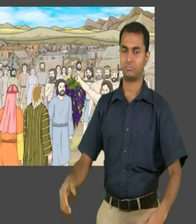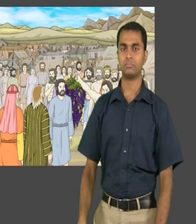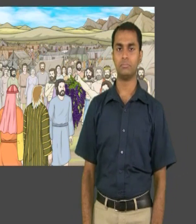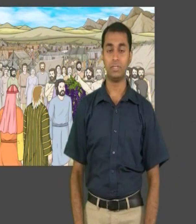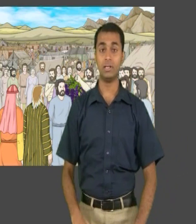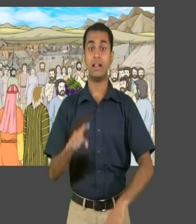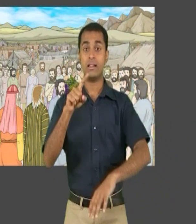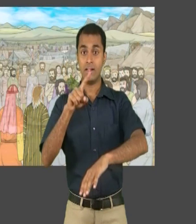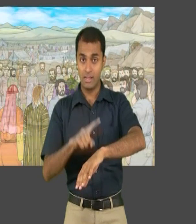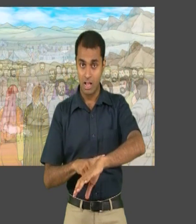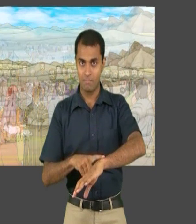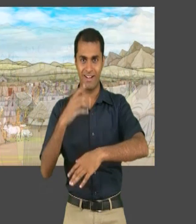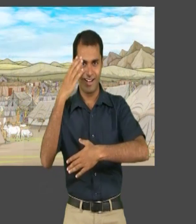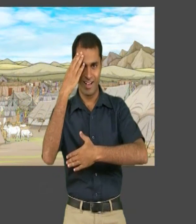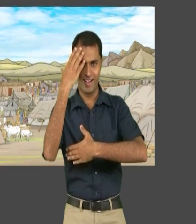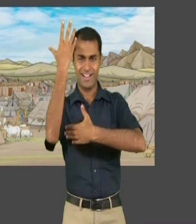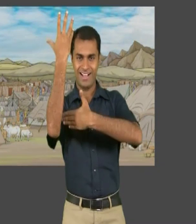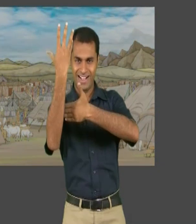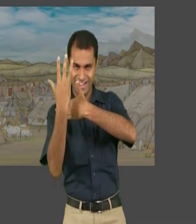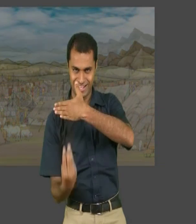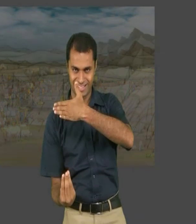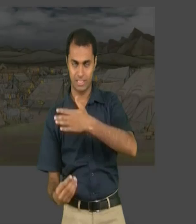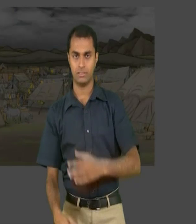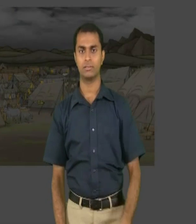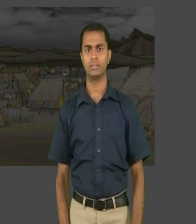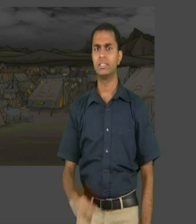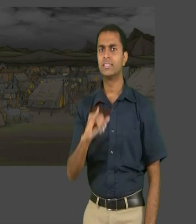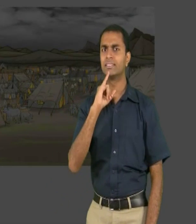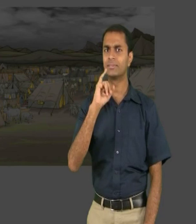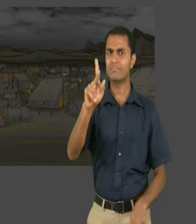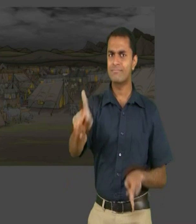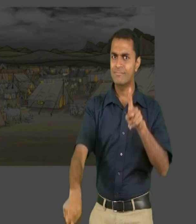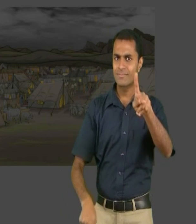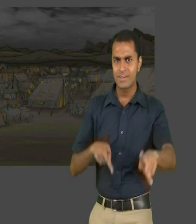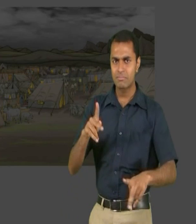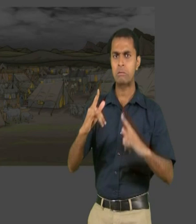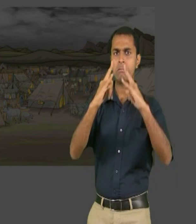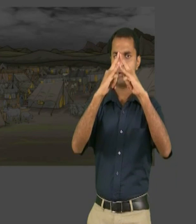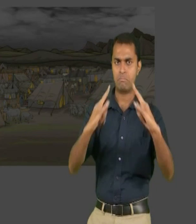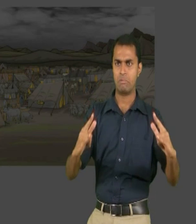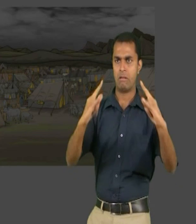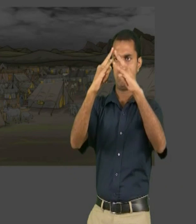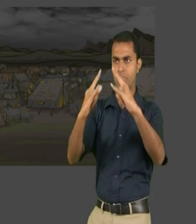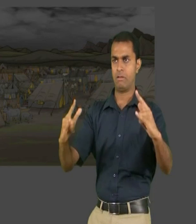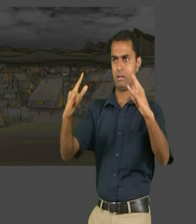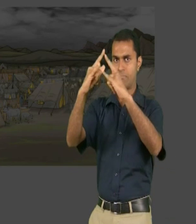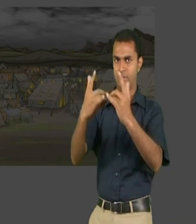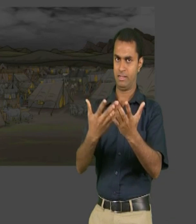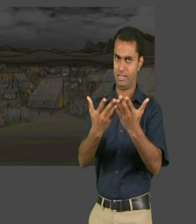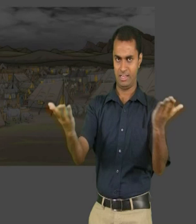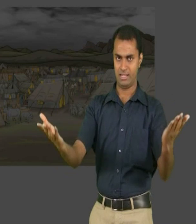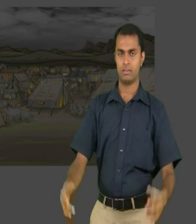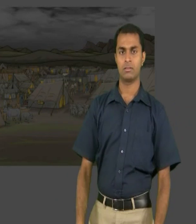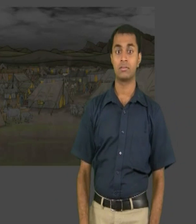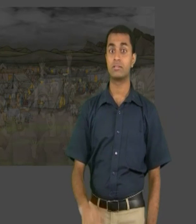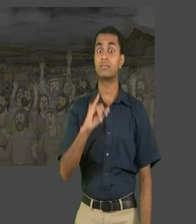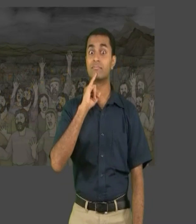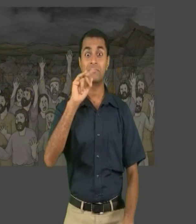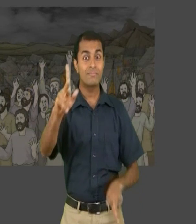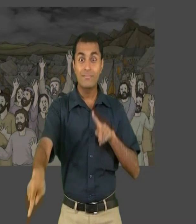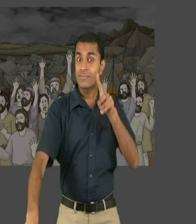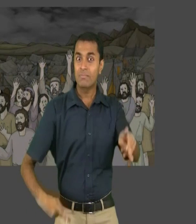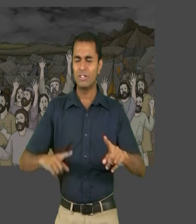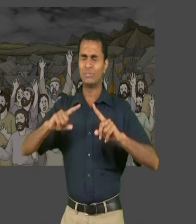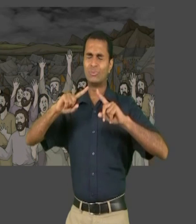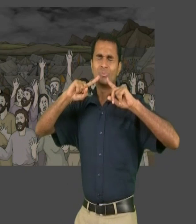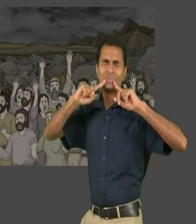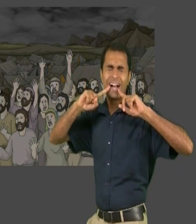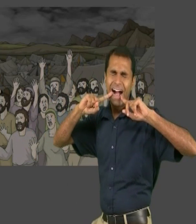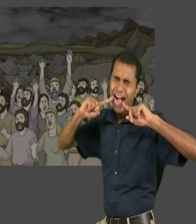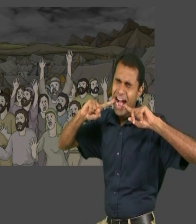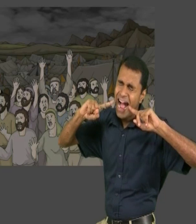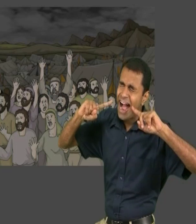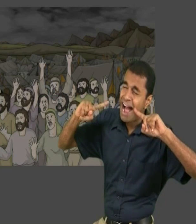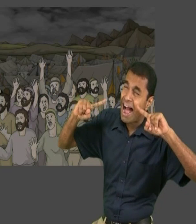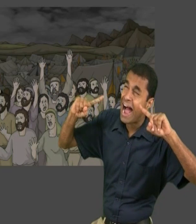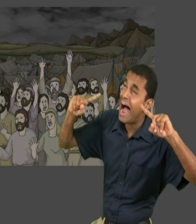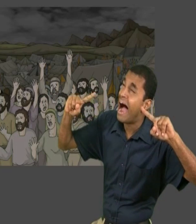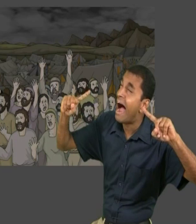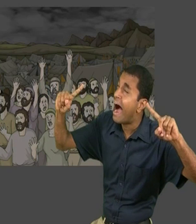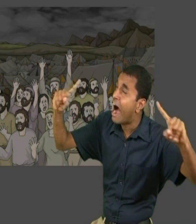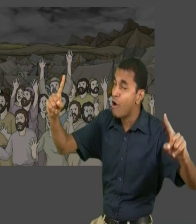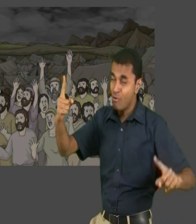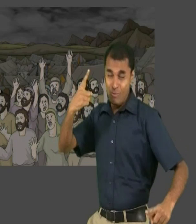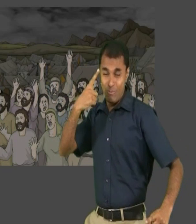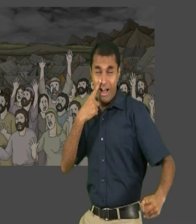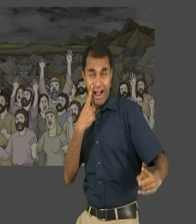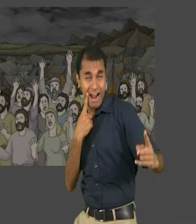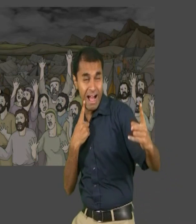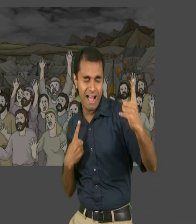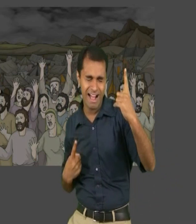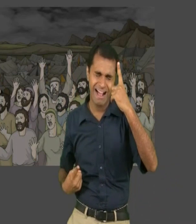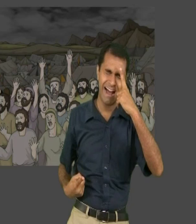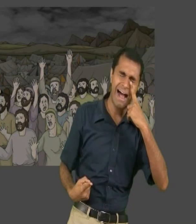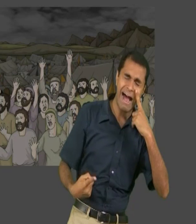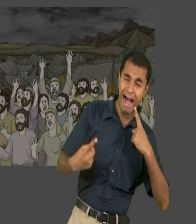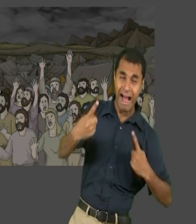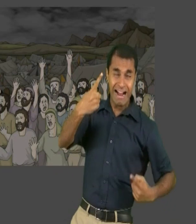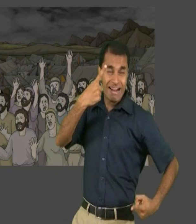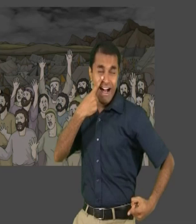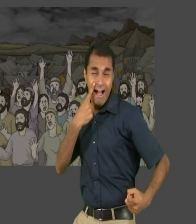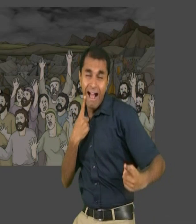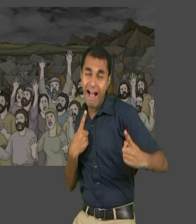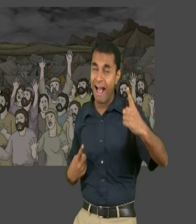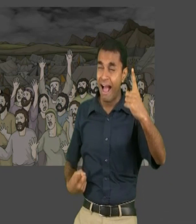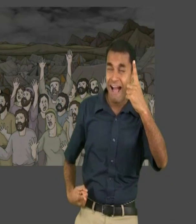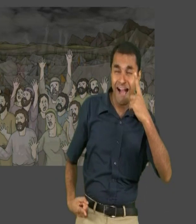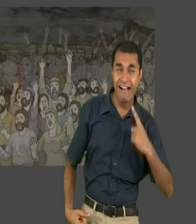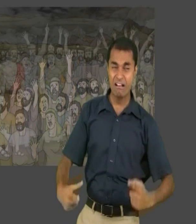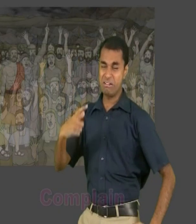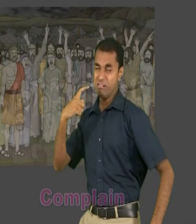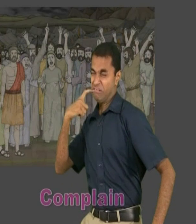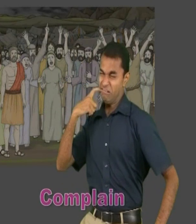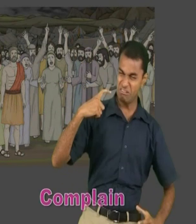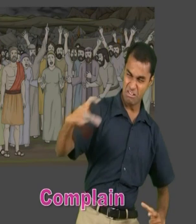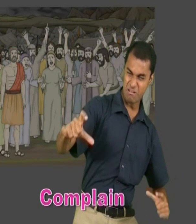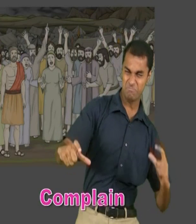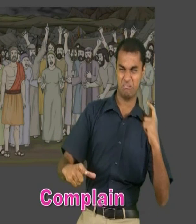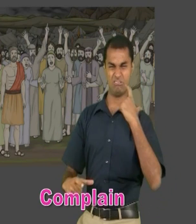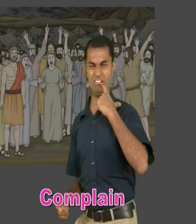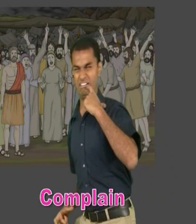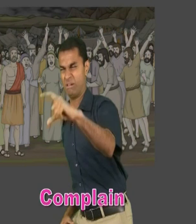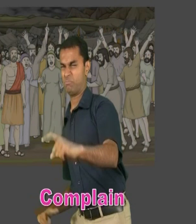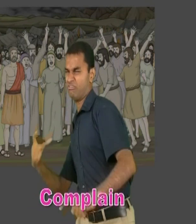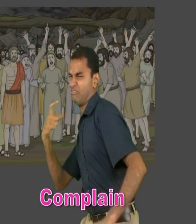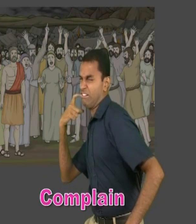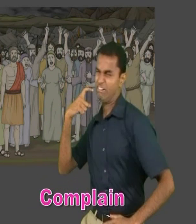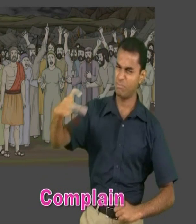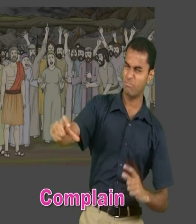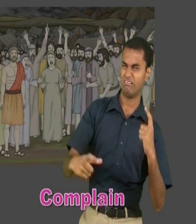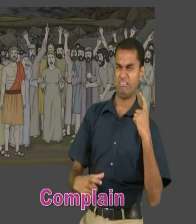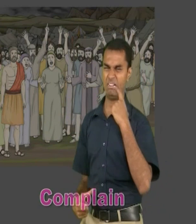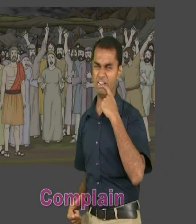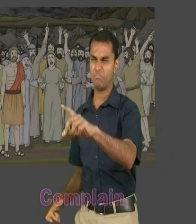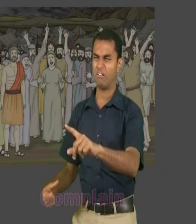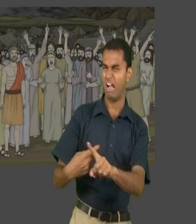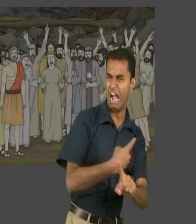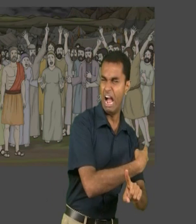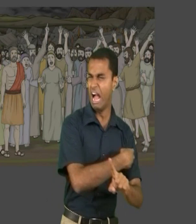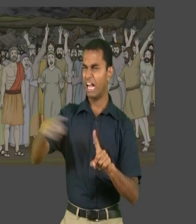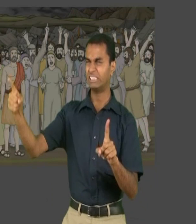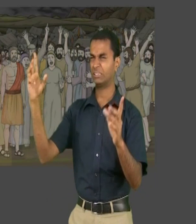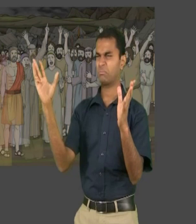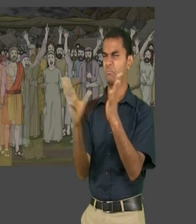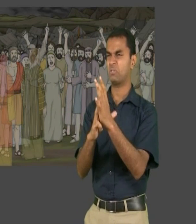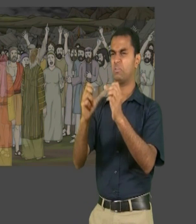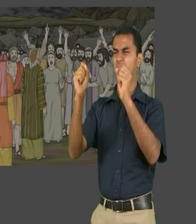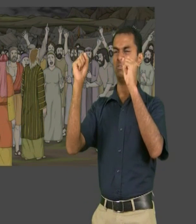Then the whole congregation lifted up their voices and cried out, and that night the people wept.